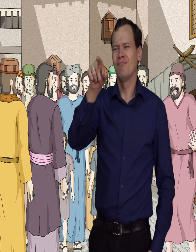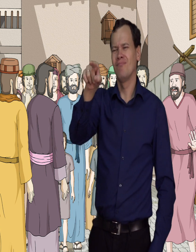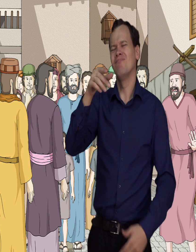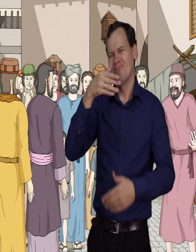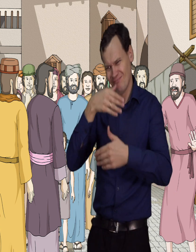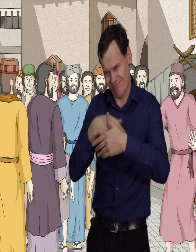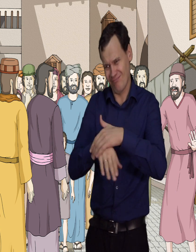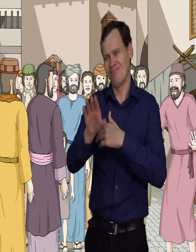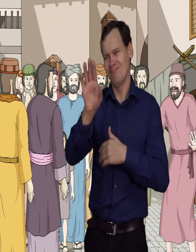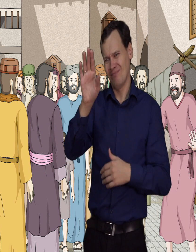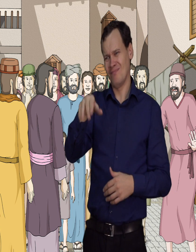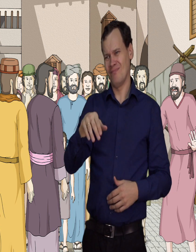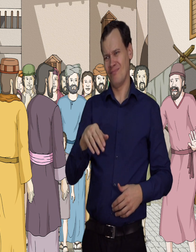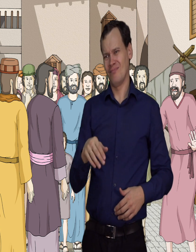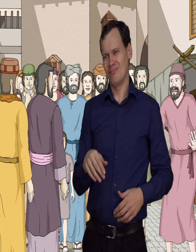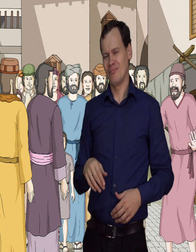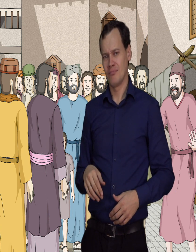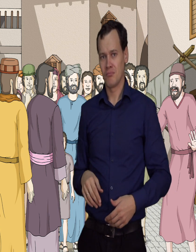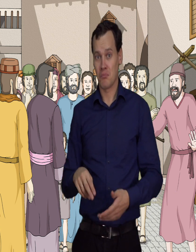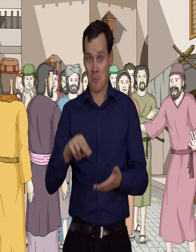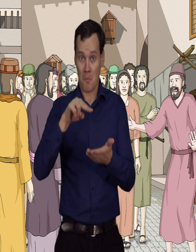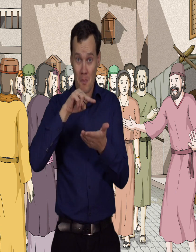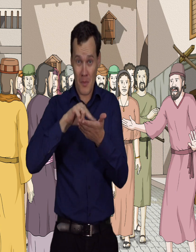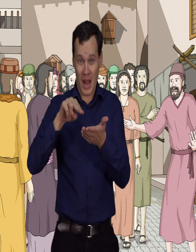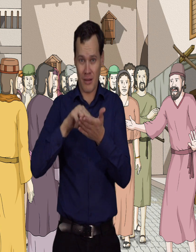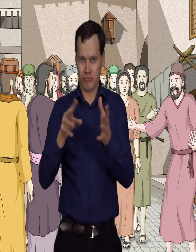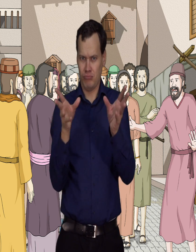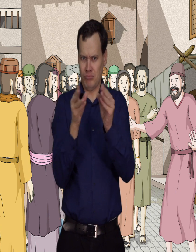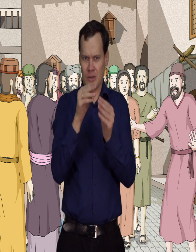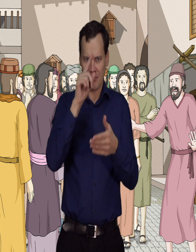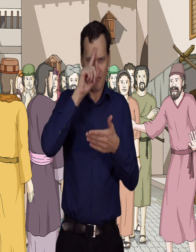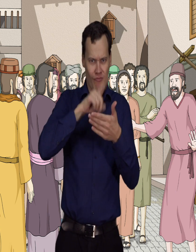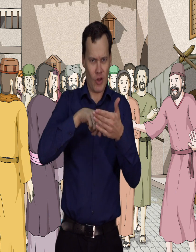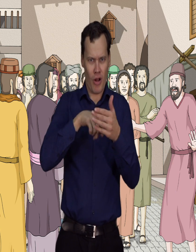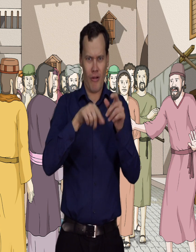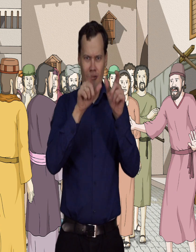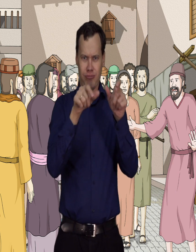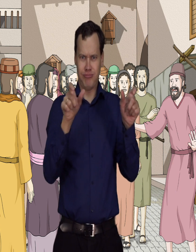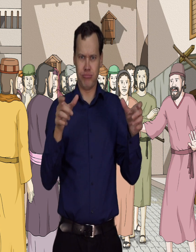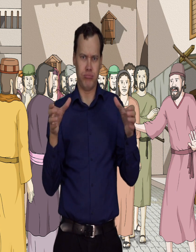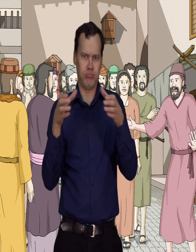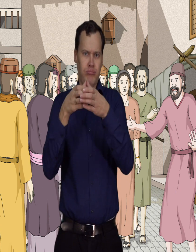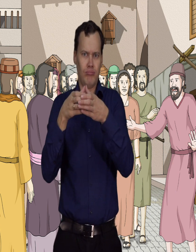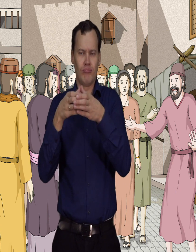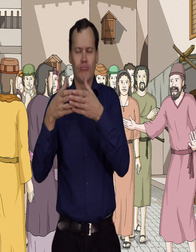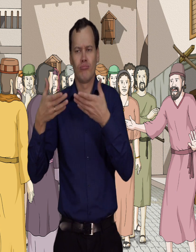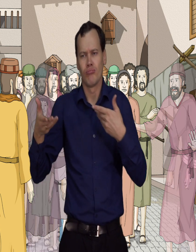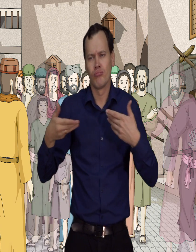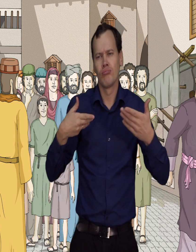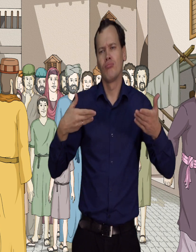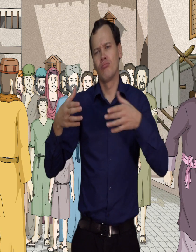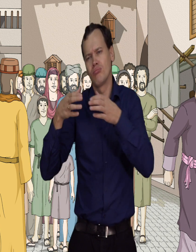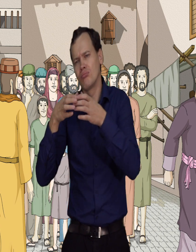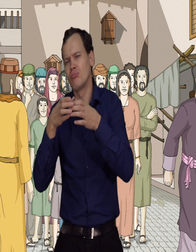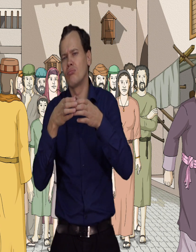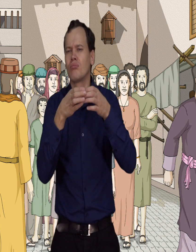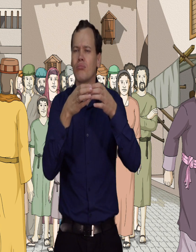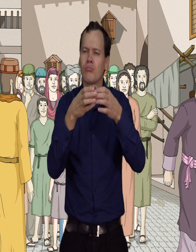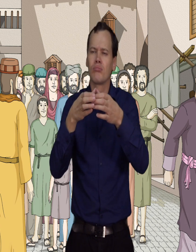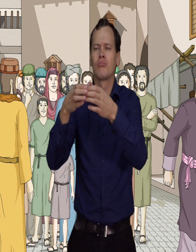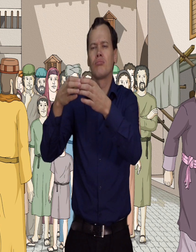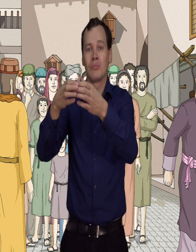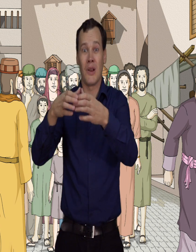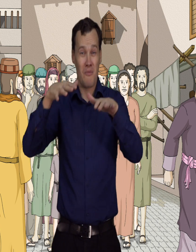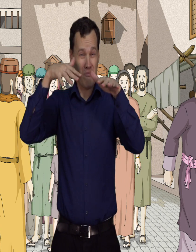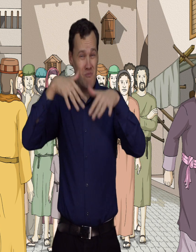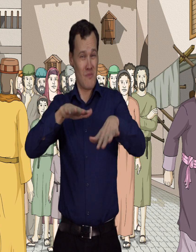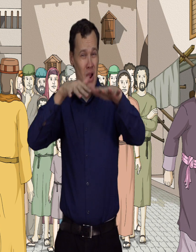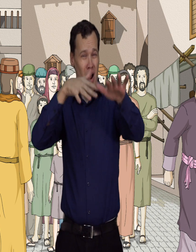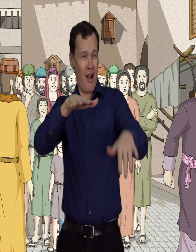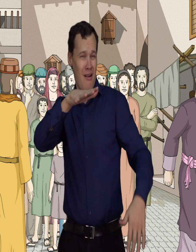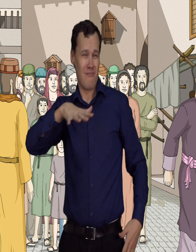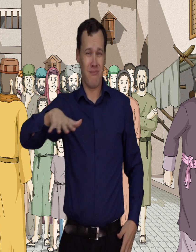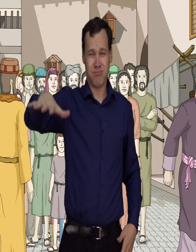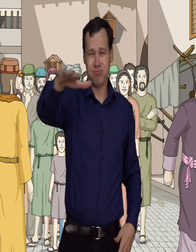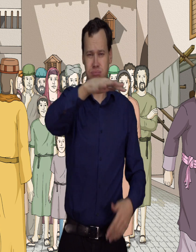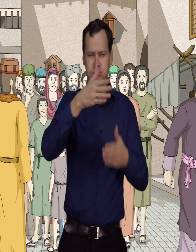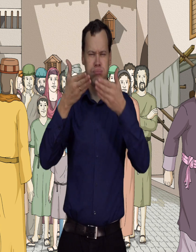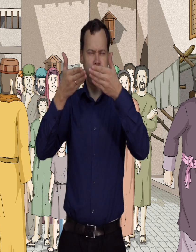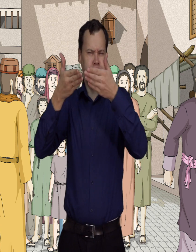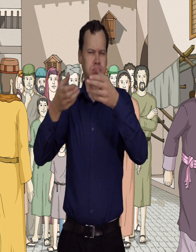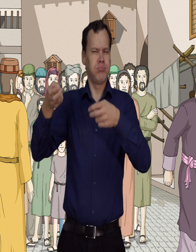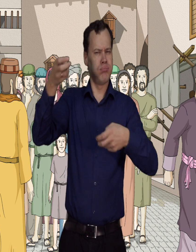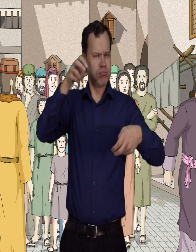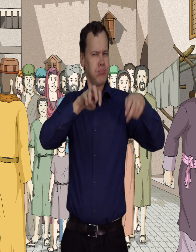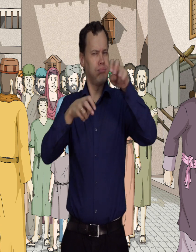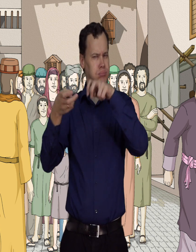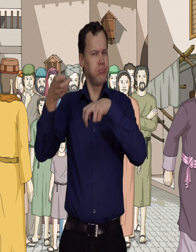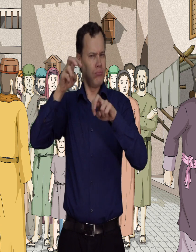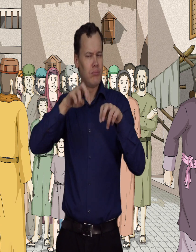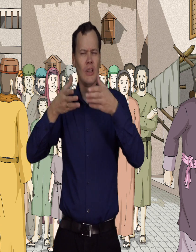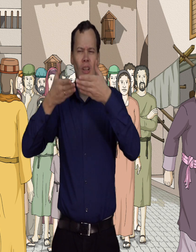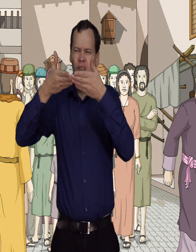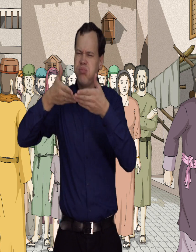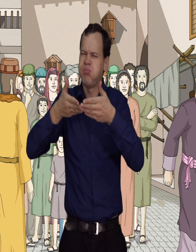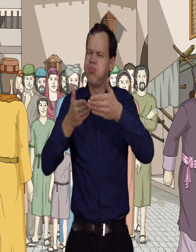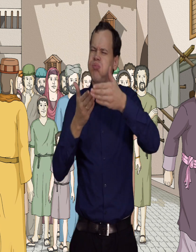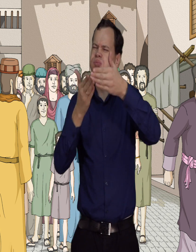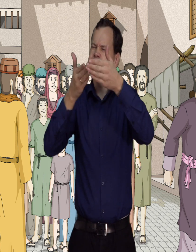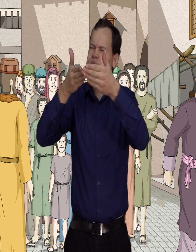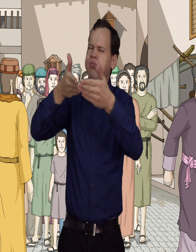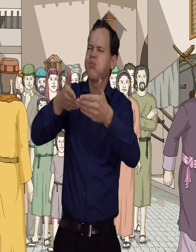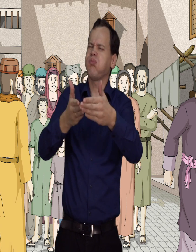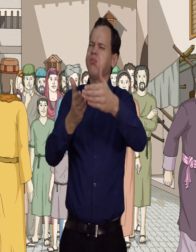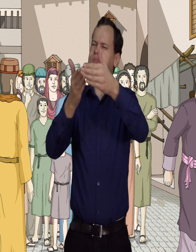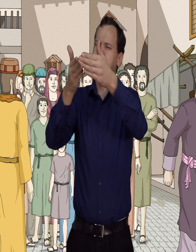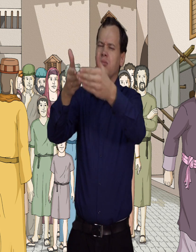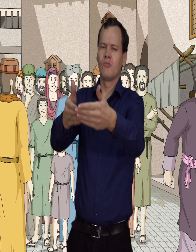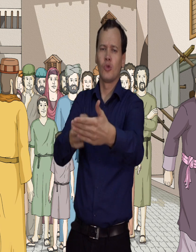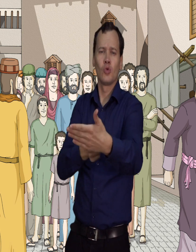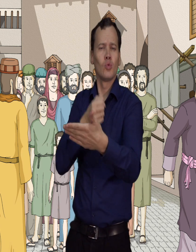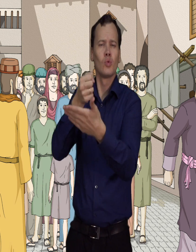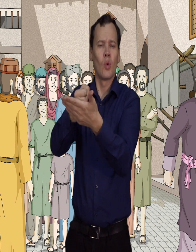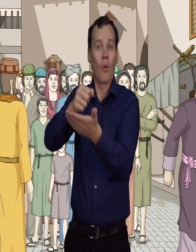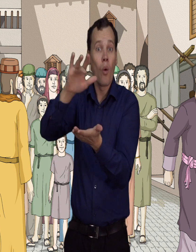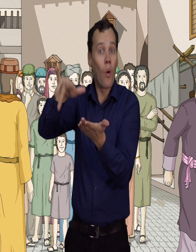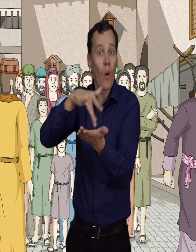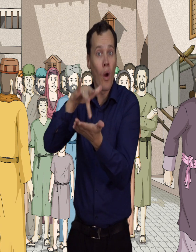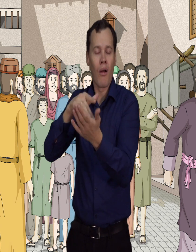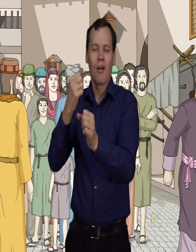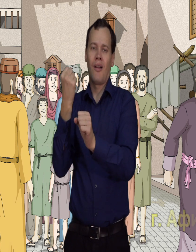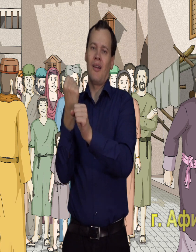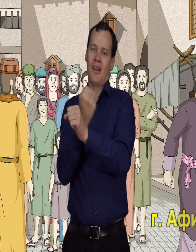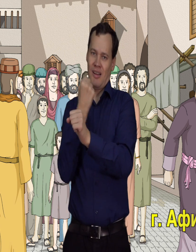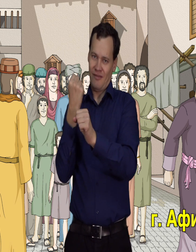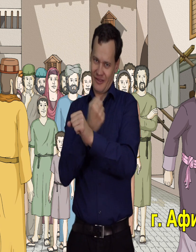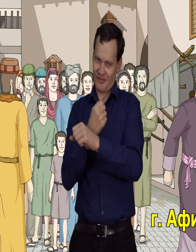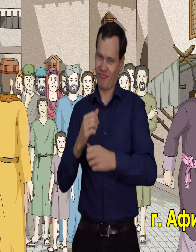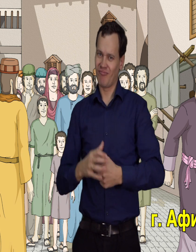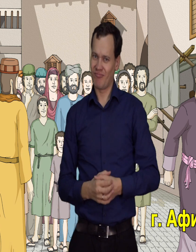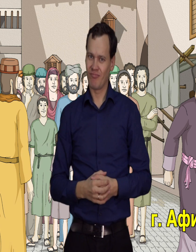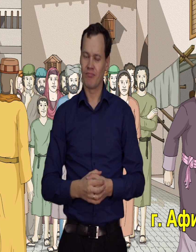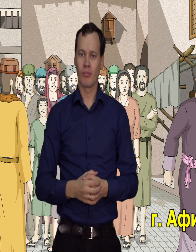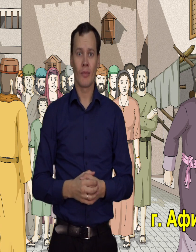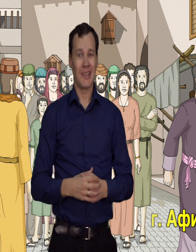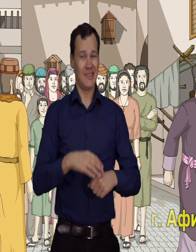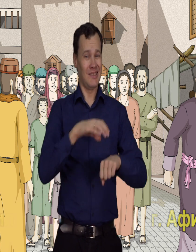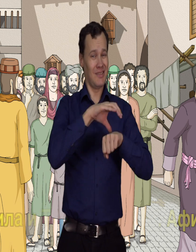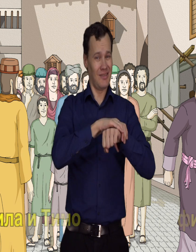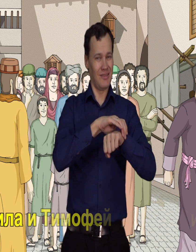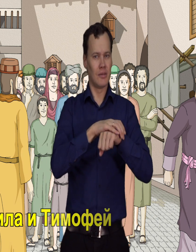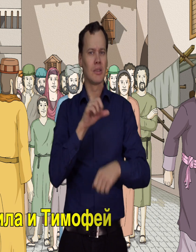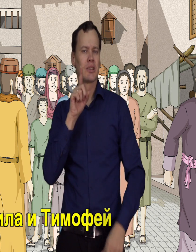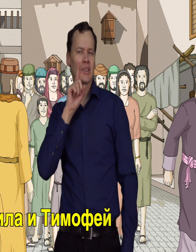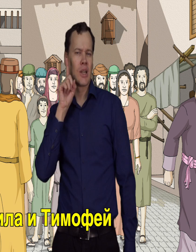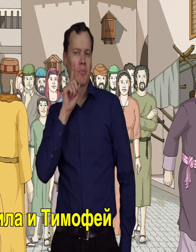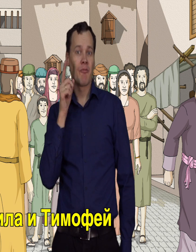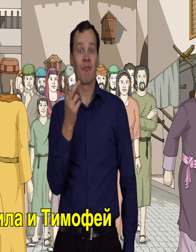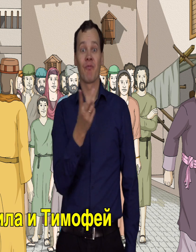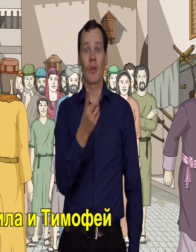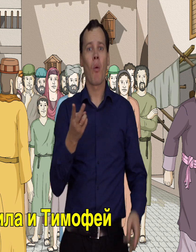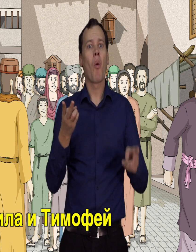The brothers immediately sent Paul to the coast, but Silas and Timothy remained in Berea.